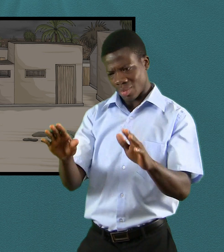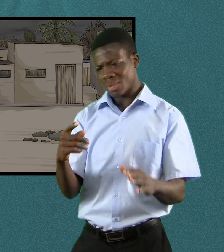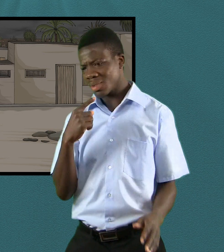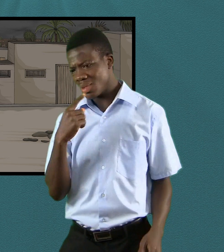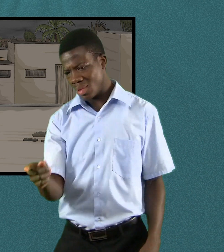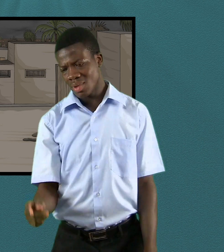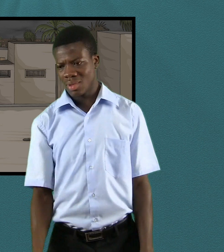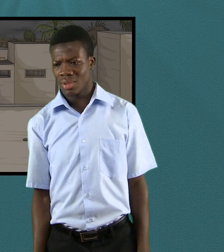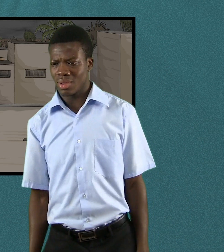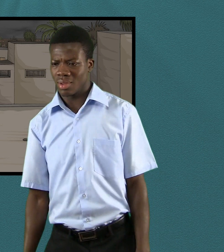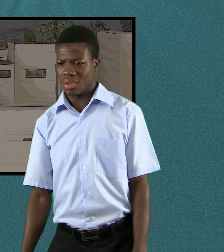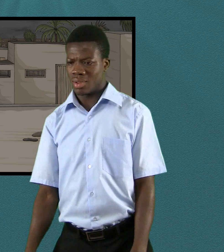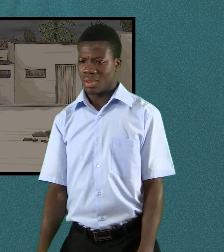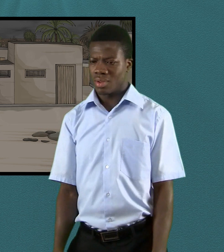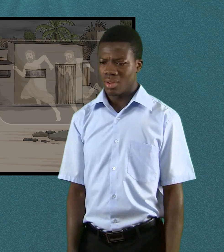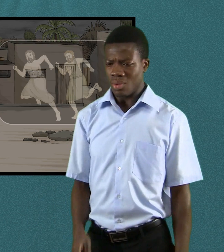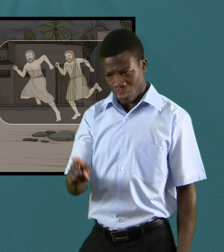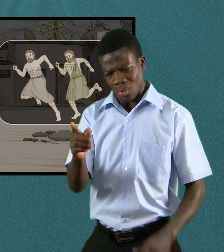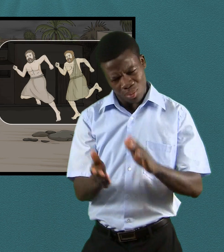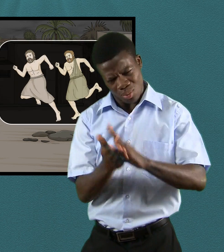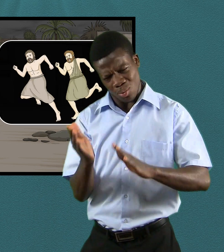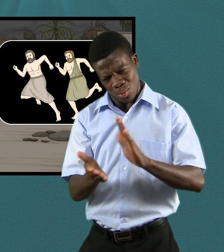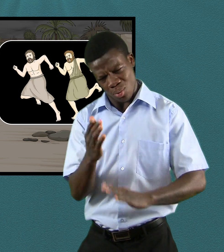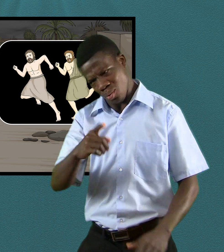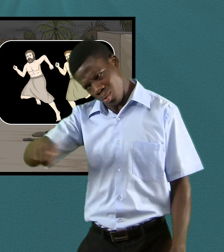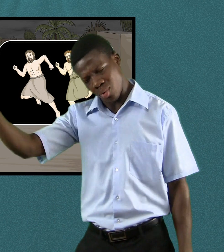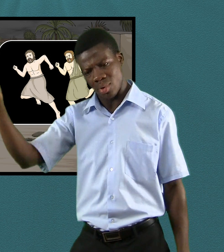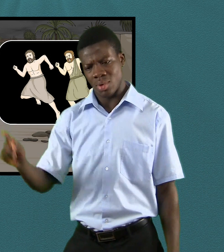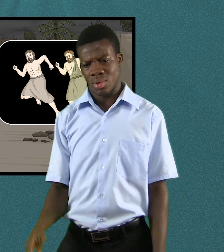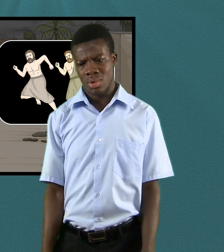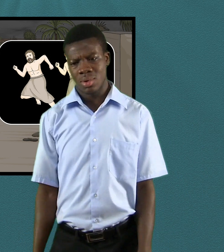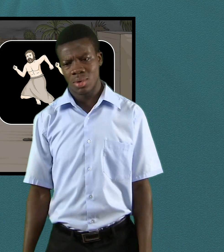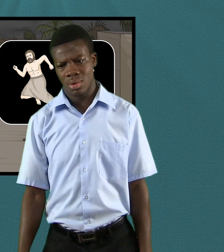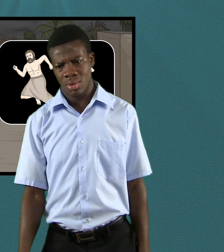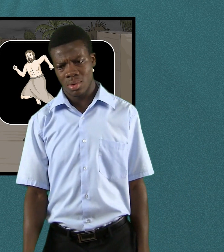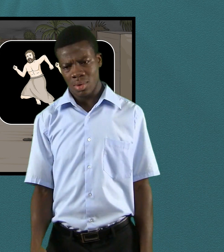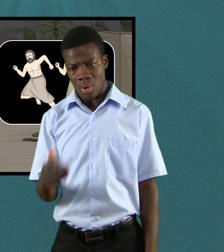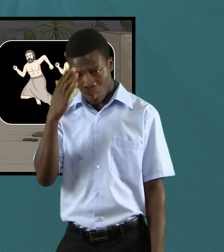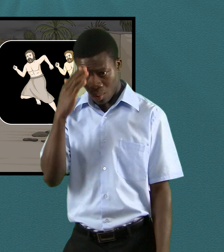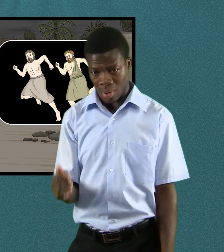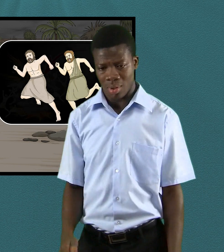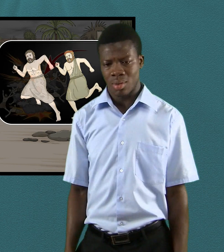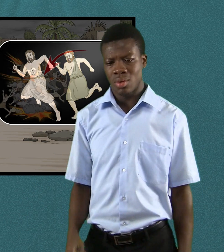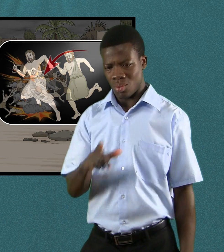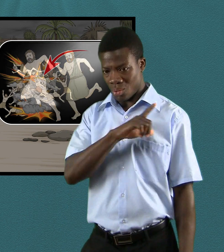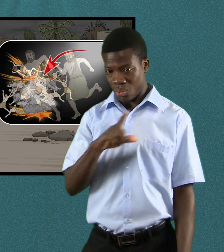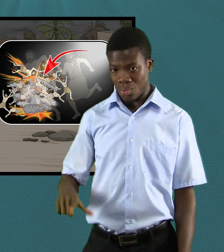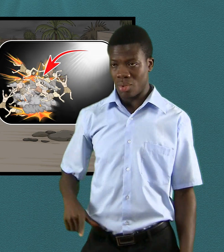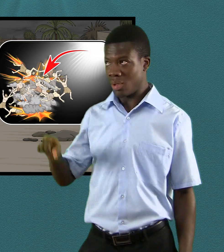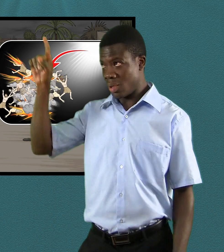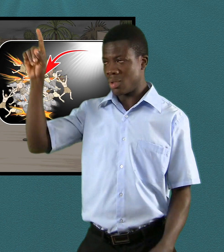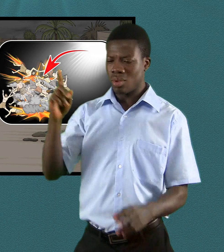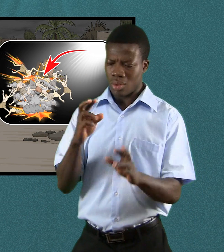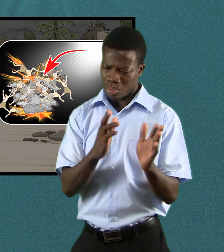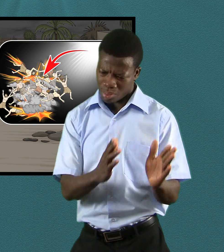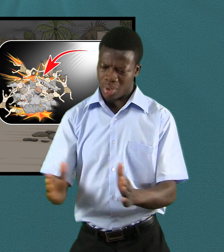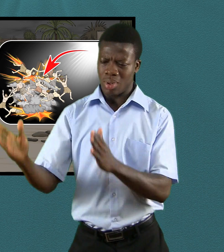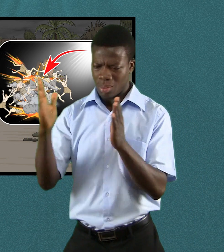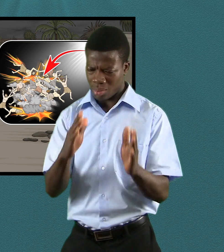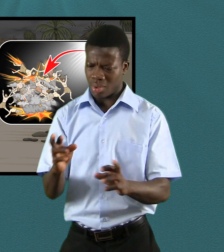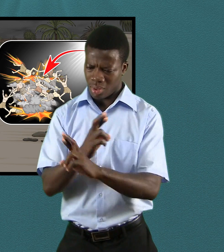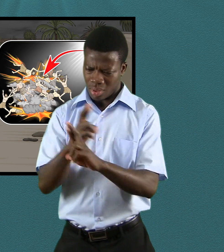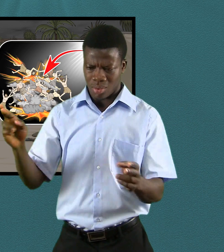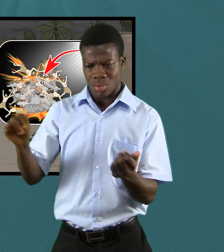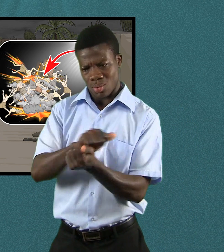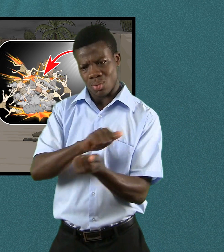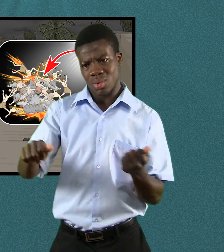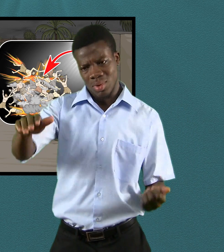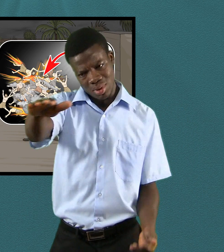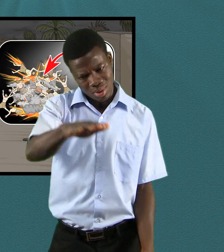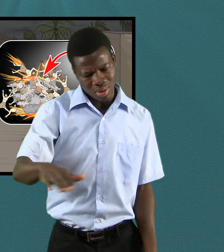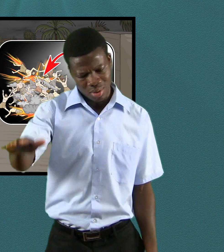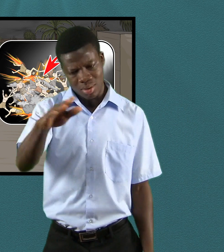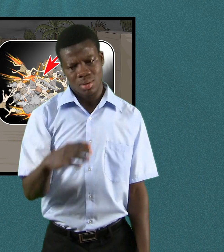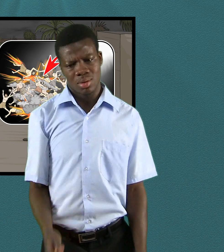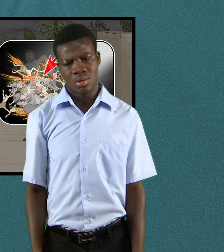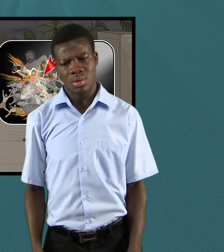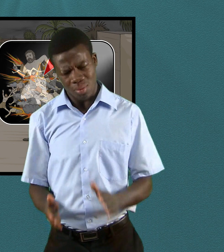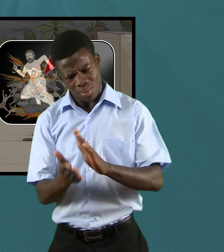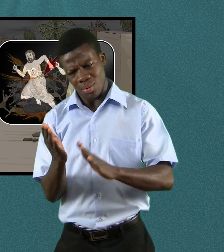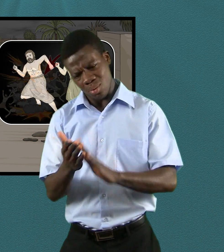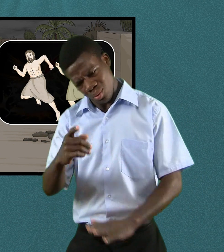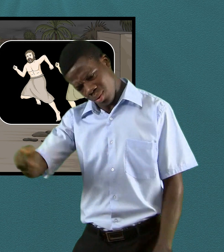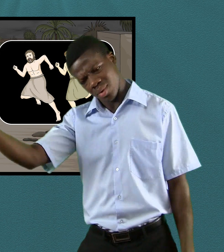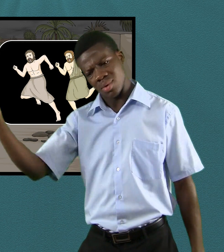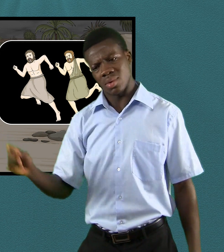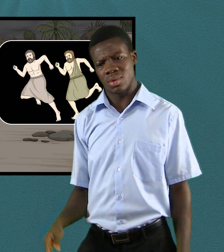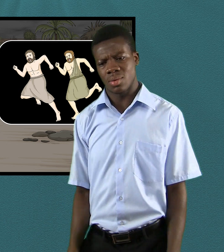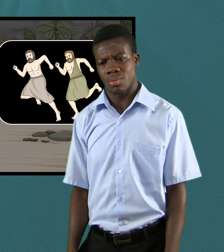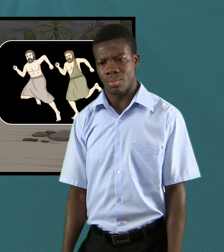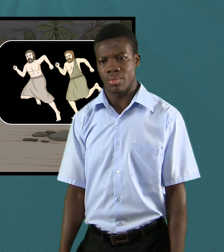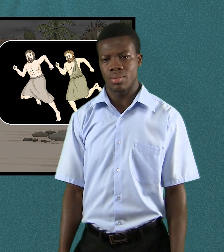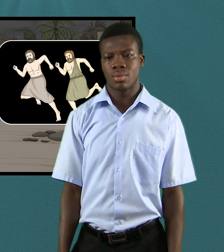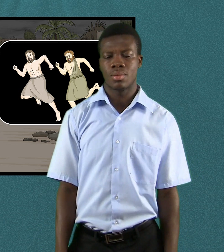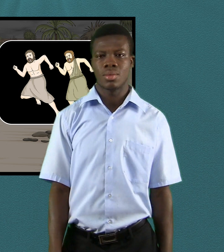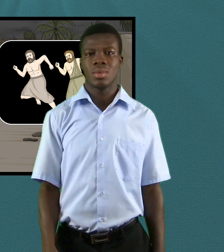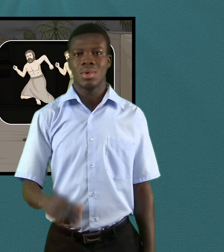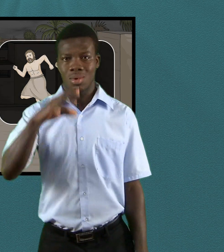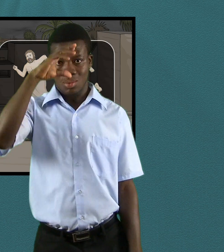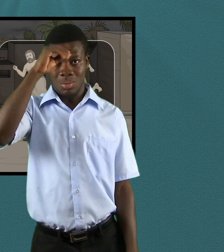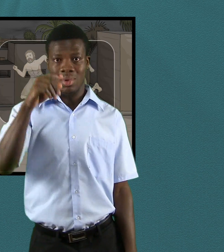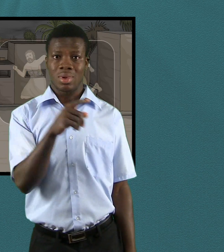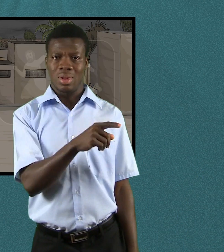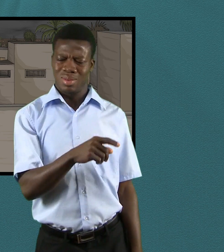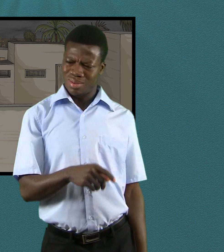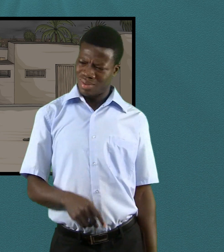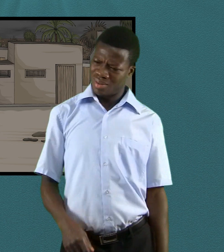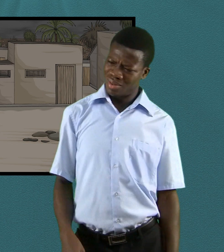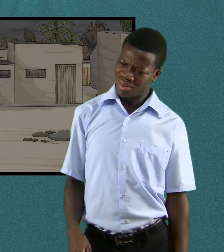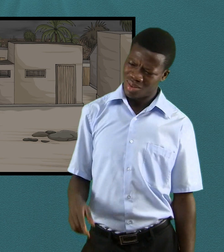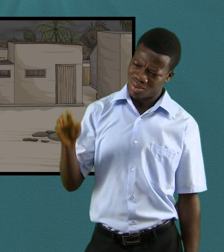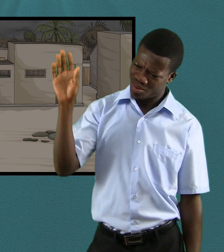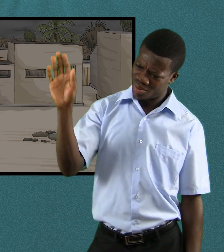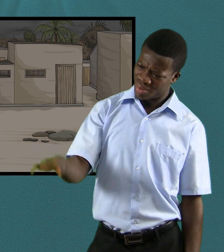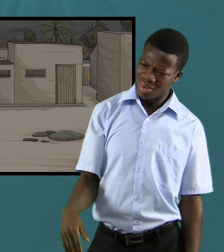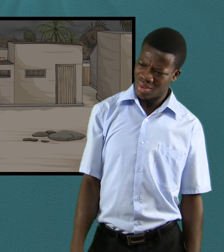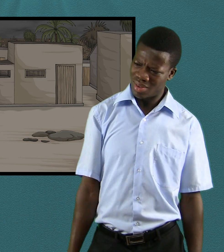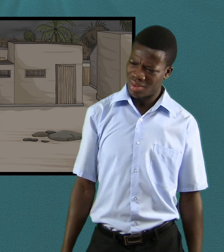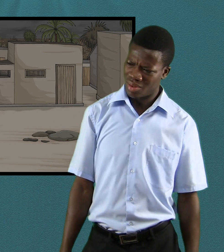“Get out of this place, for the LORD is about to destroy the city!”